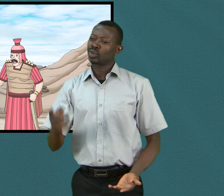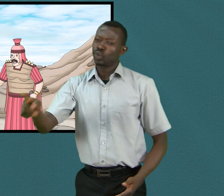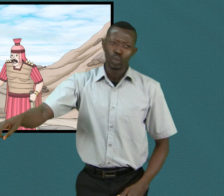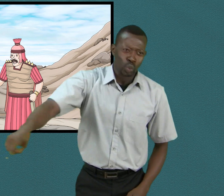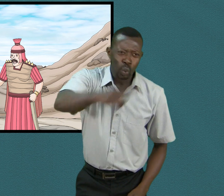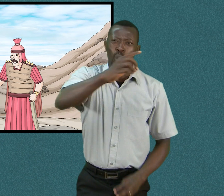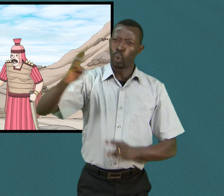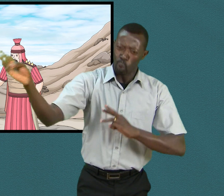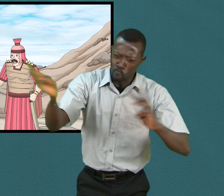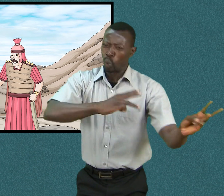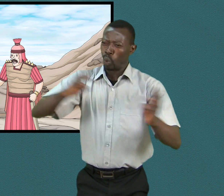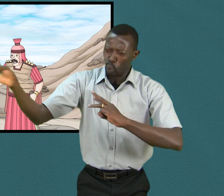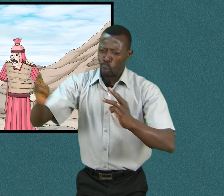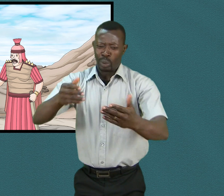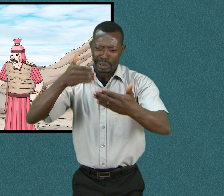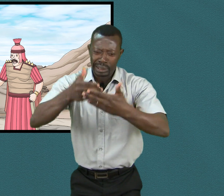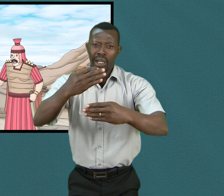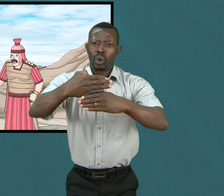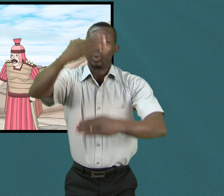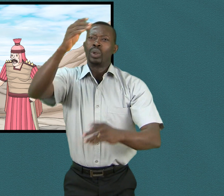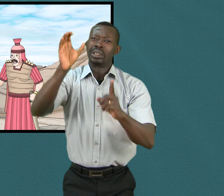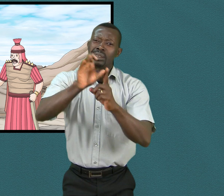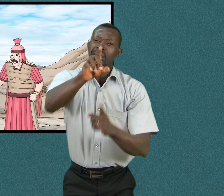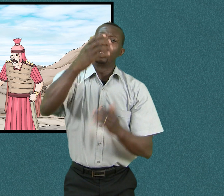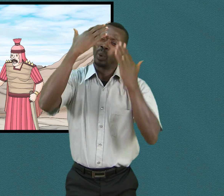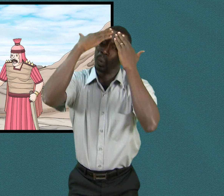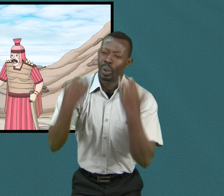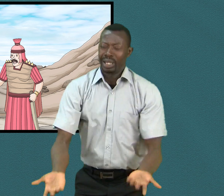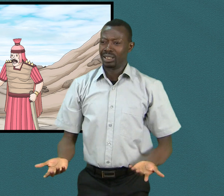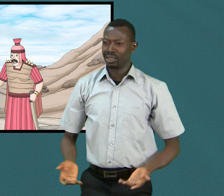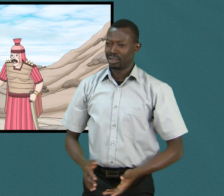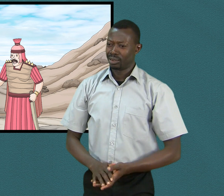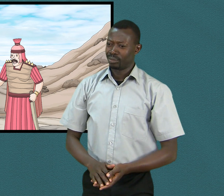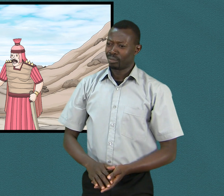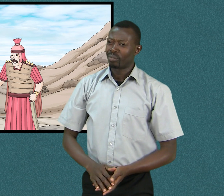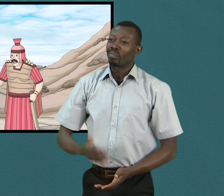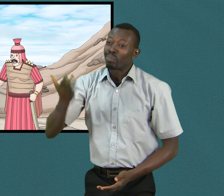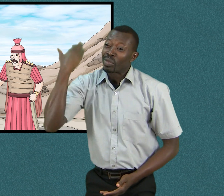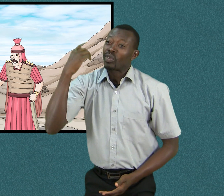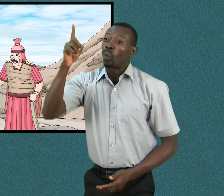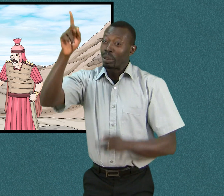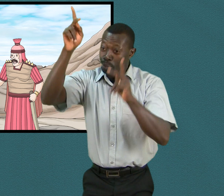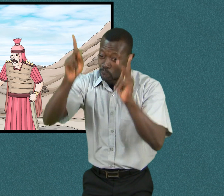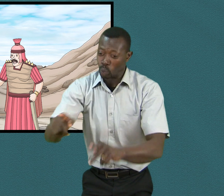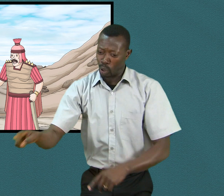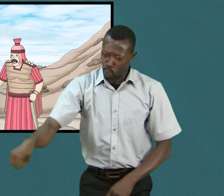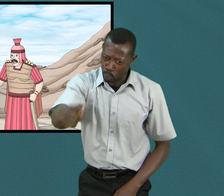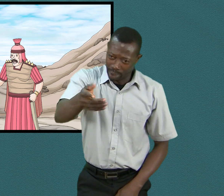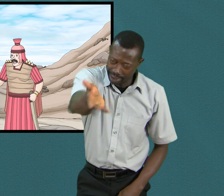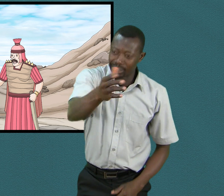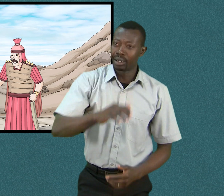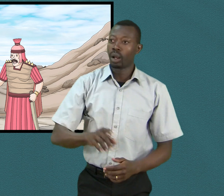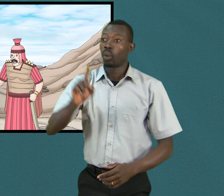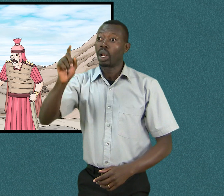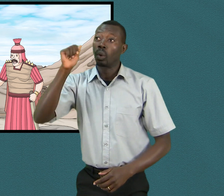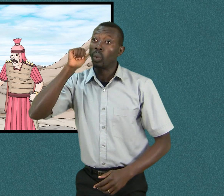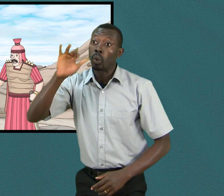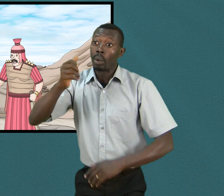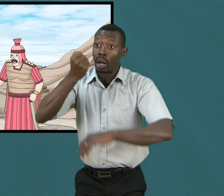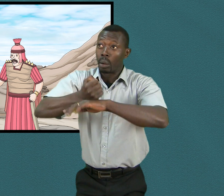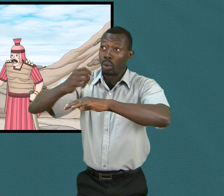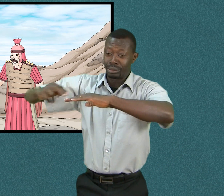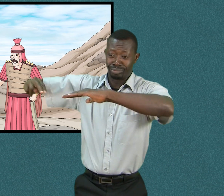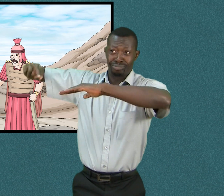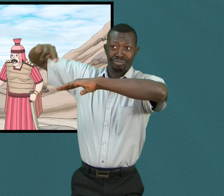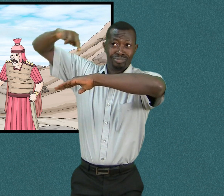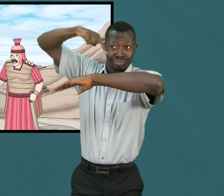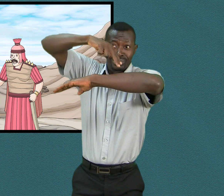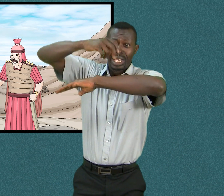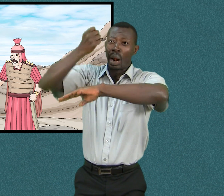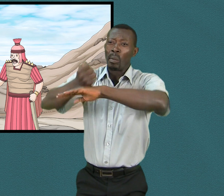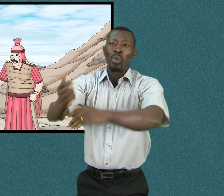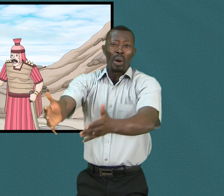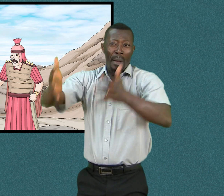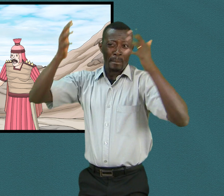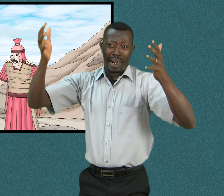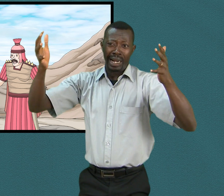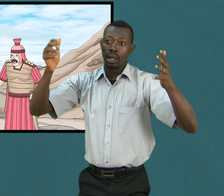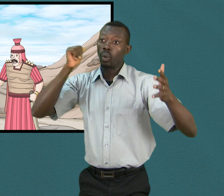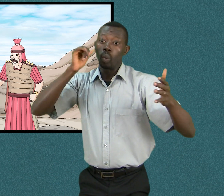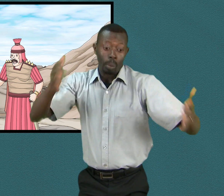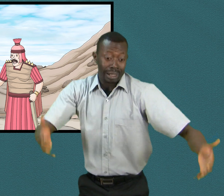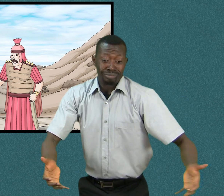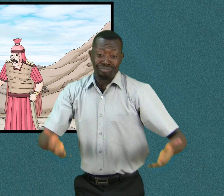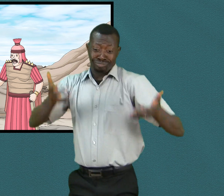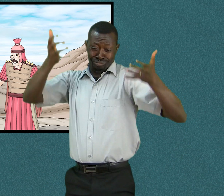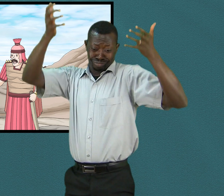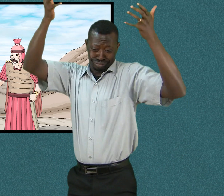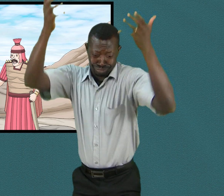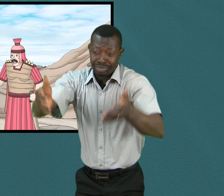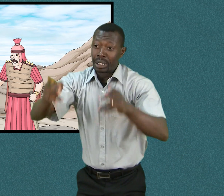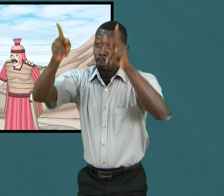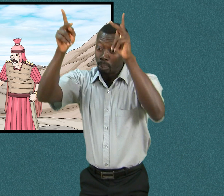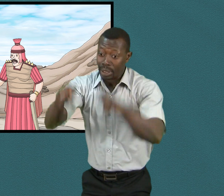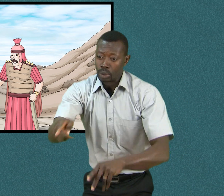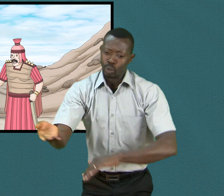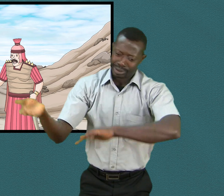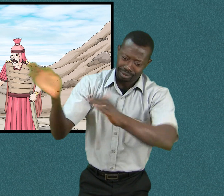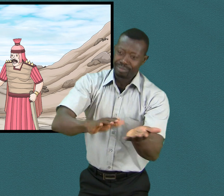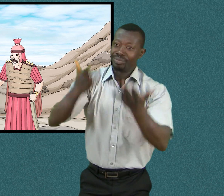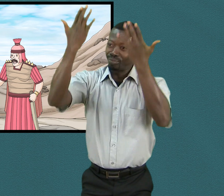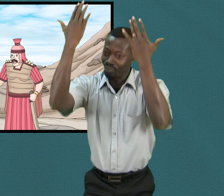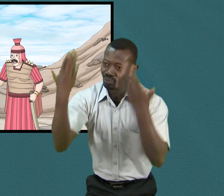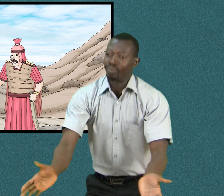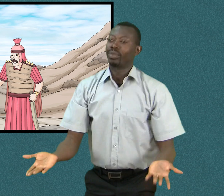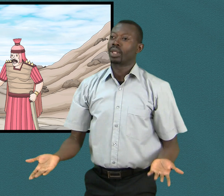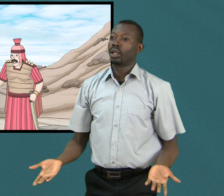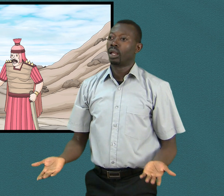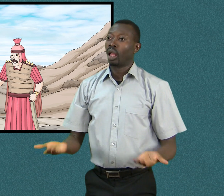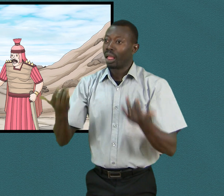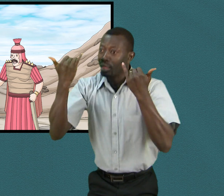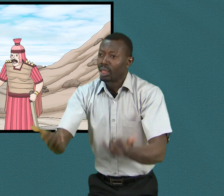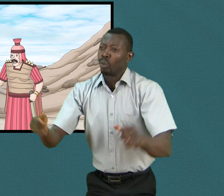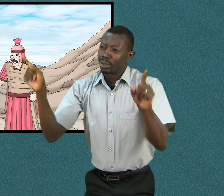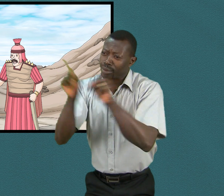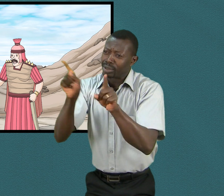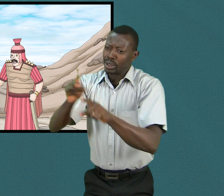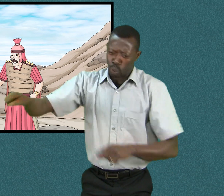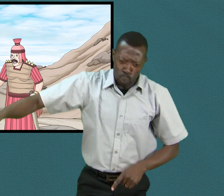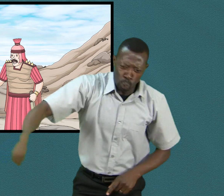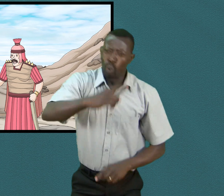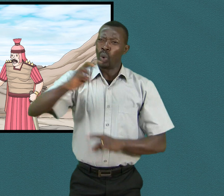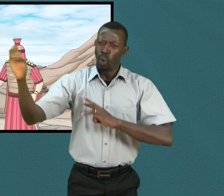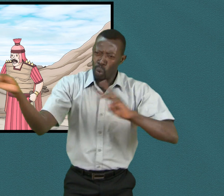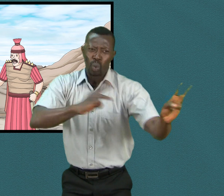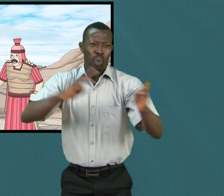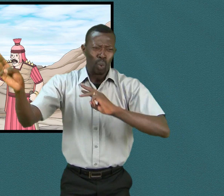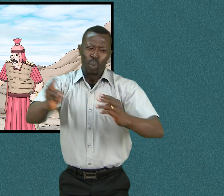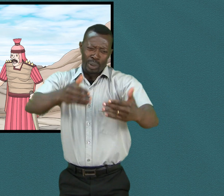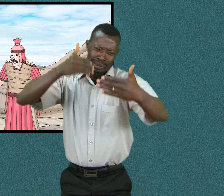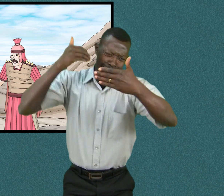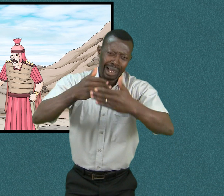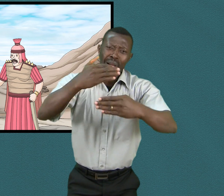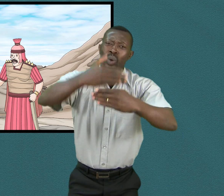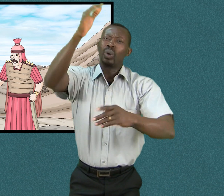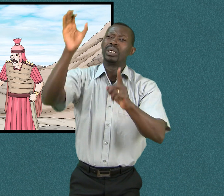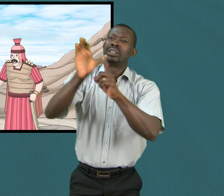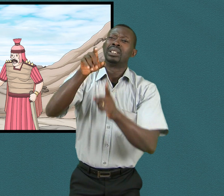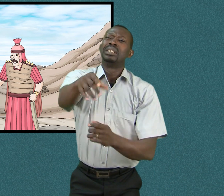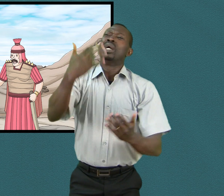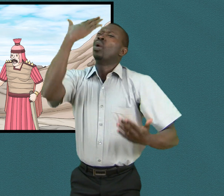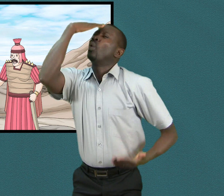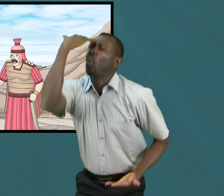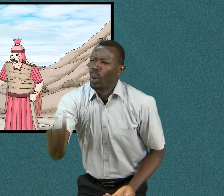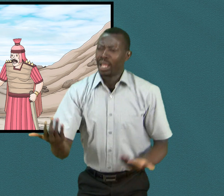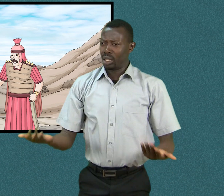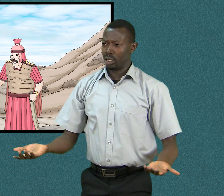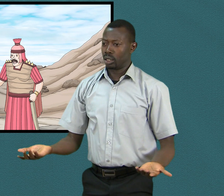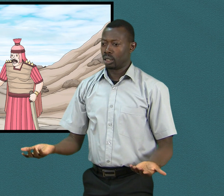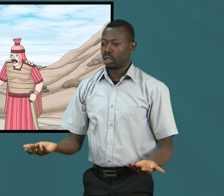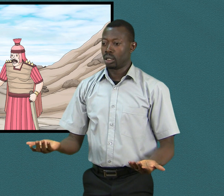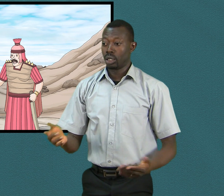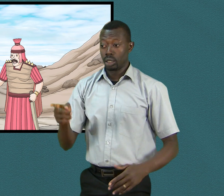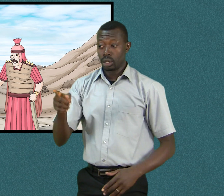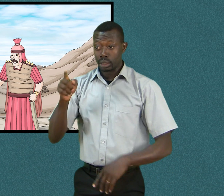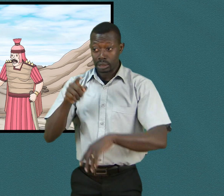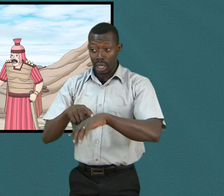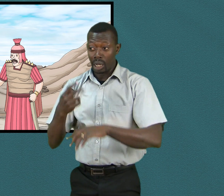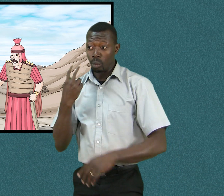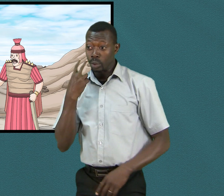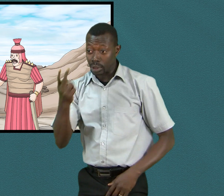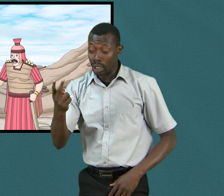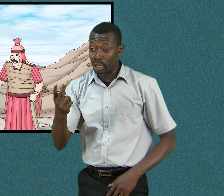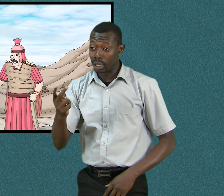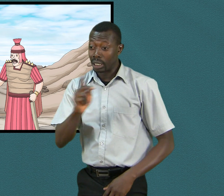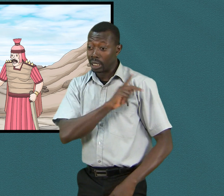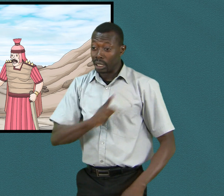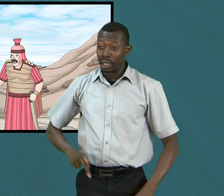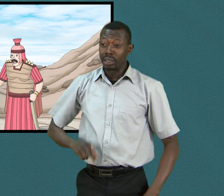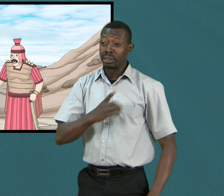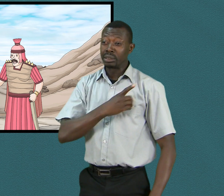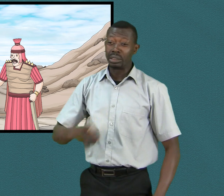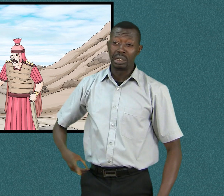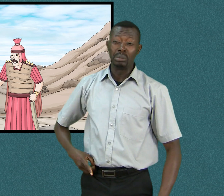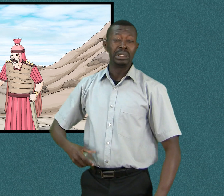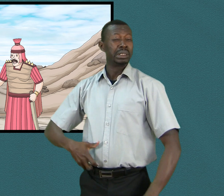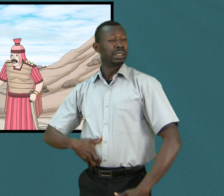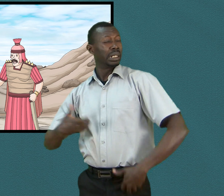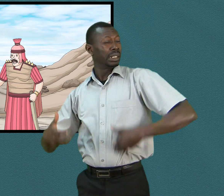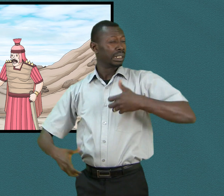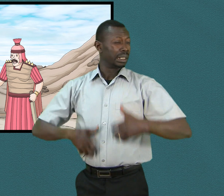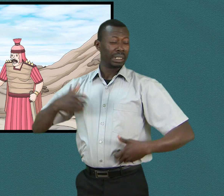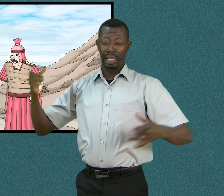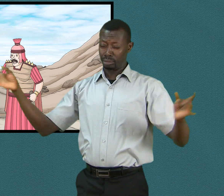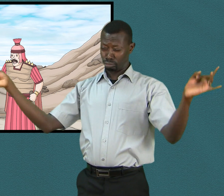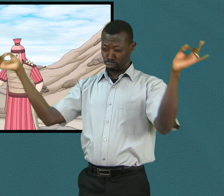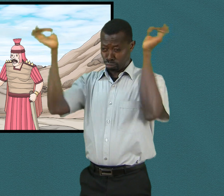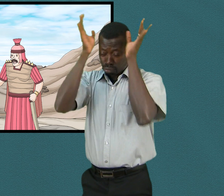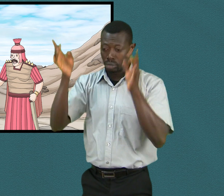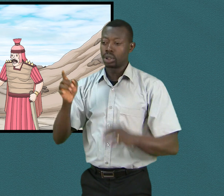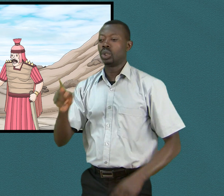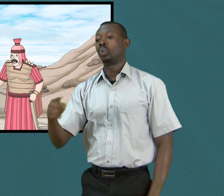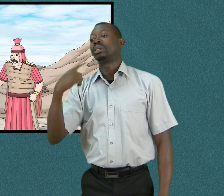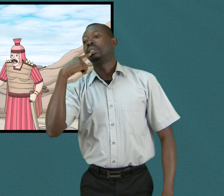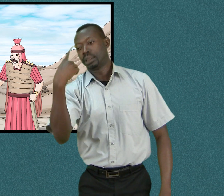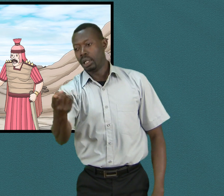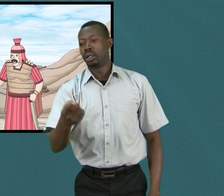Did you not realize they would shoot from atop the wall? Who was the one to strike Abimelech son of Jerubbesheth ? Was it not a woman who dropped an upper millstone on him from the wall, so that he died in Thebez?